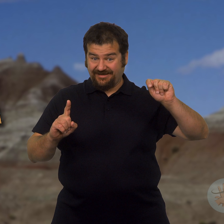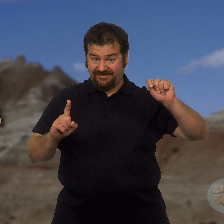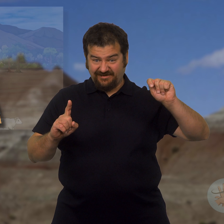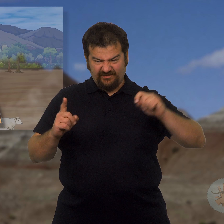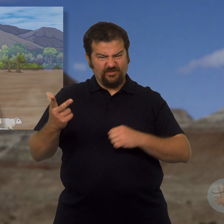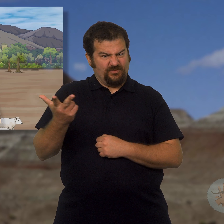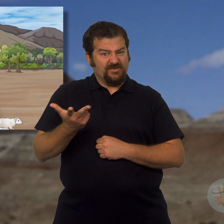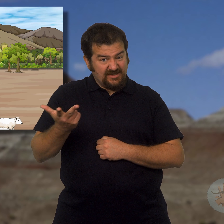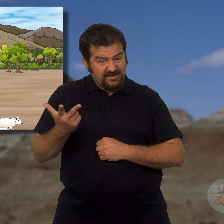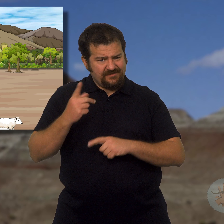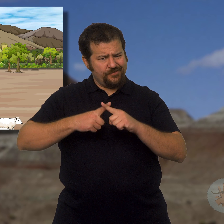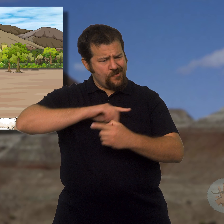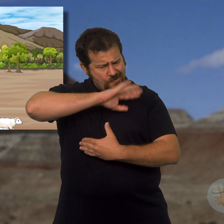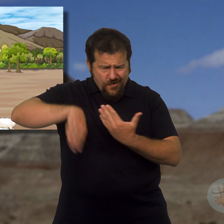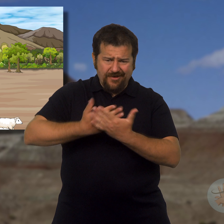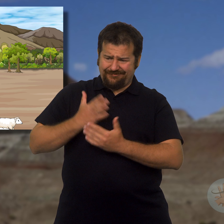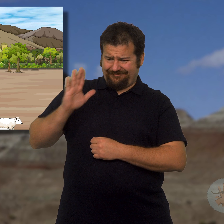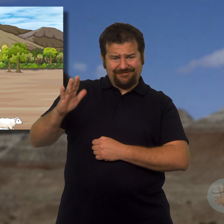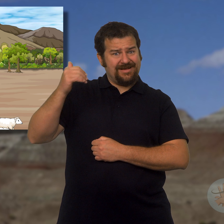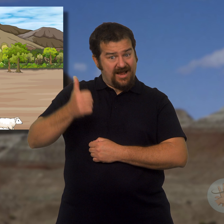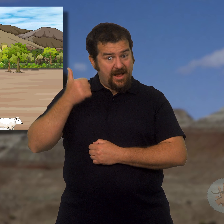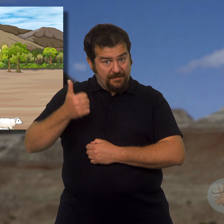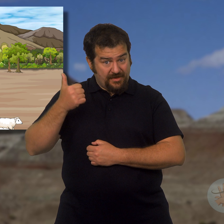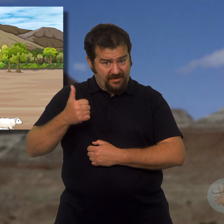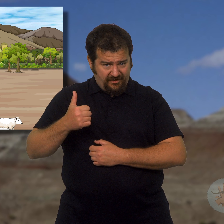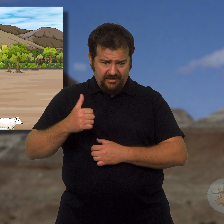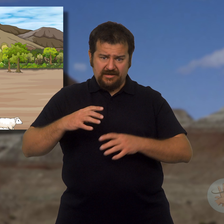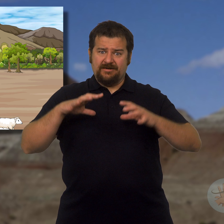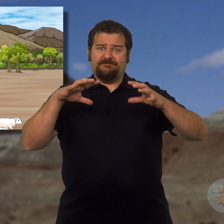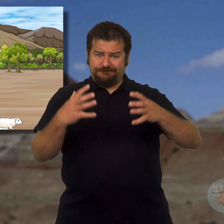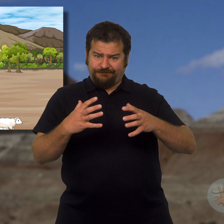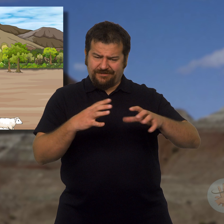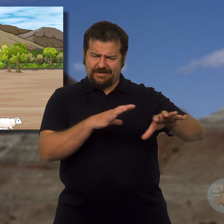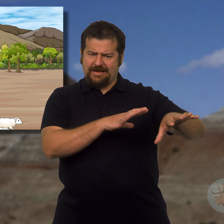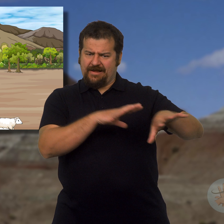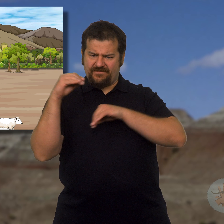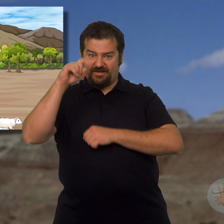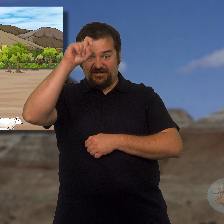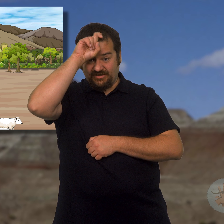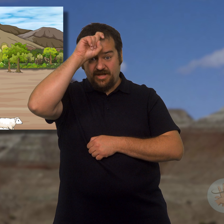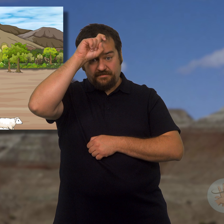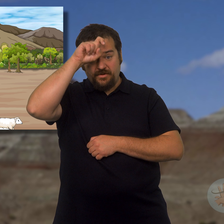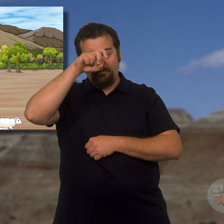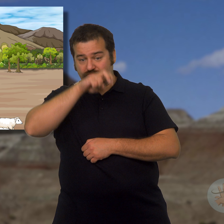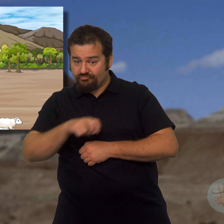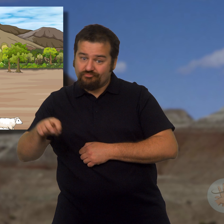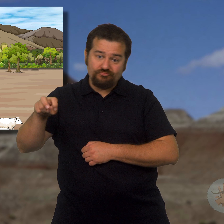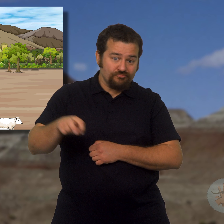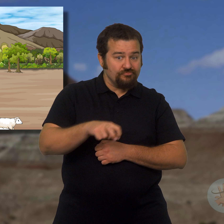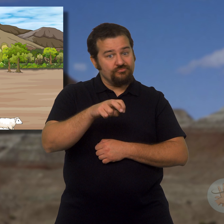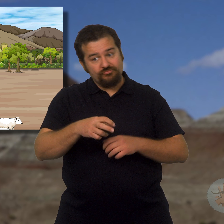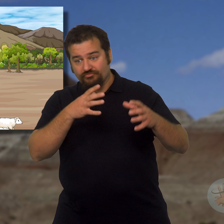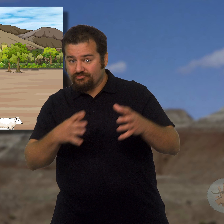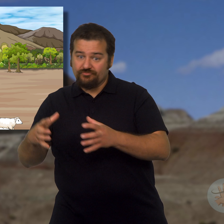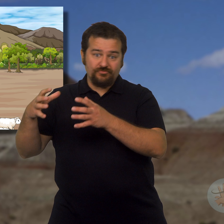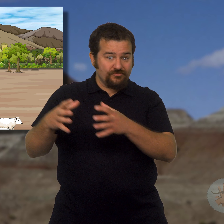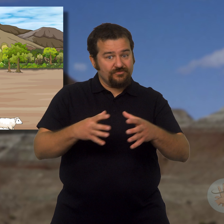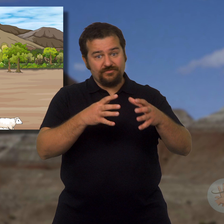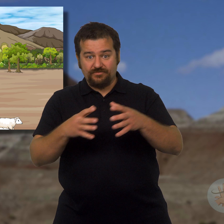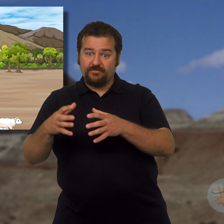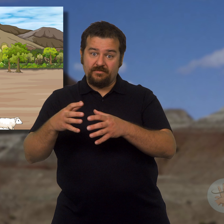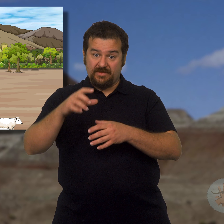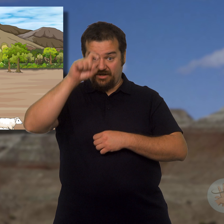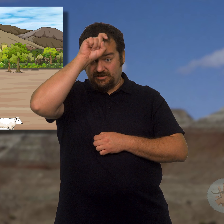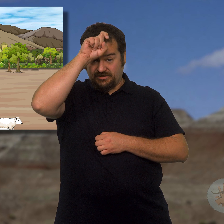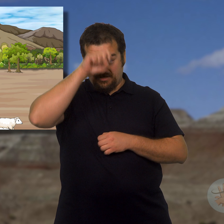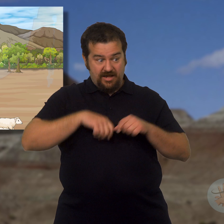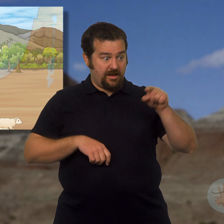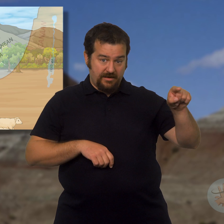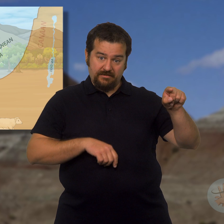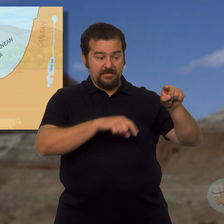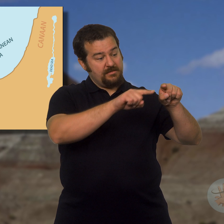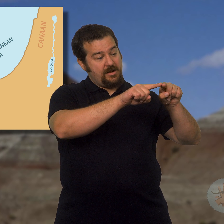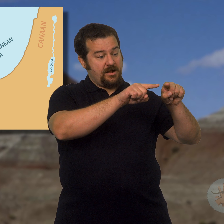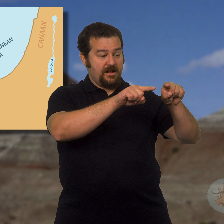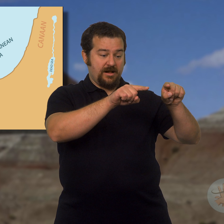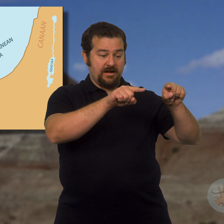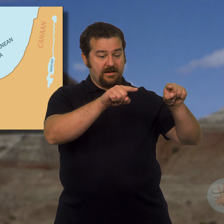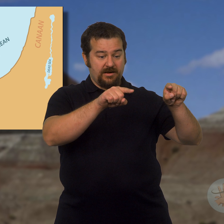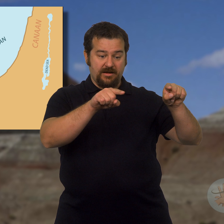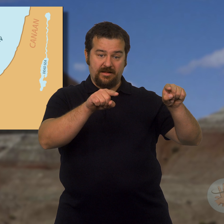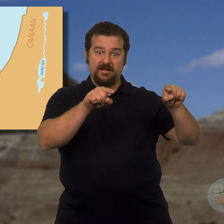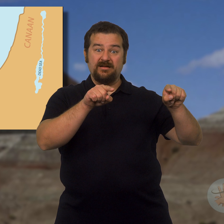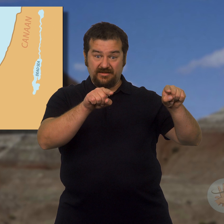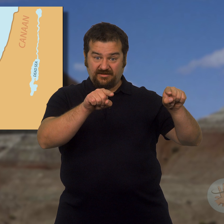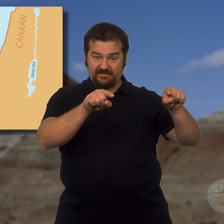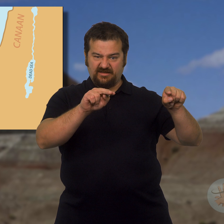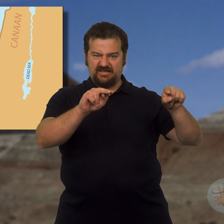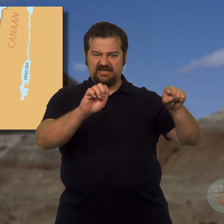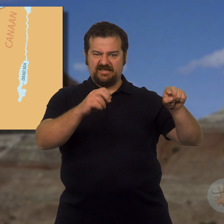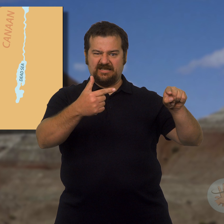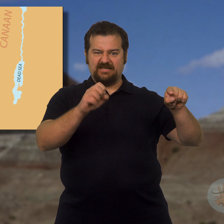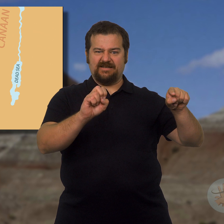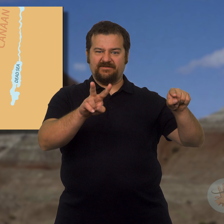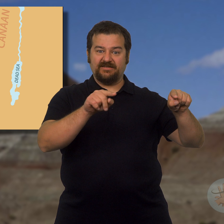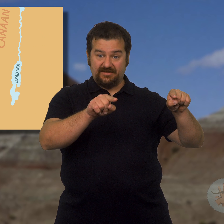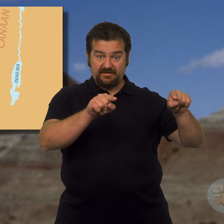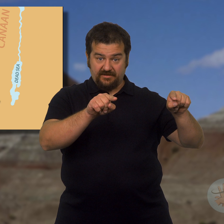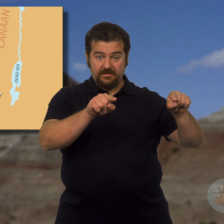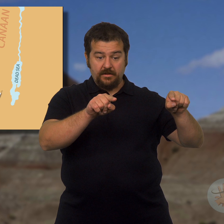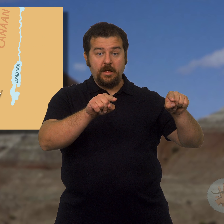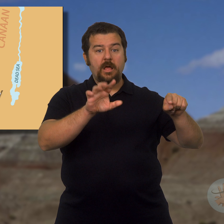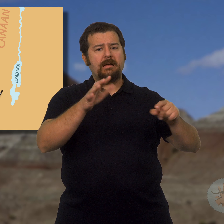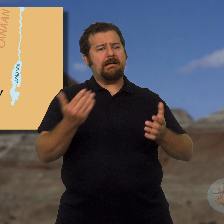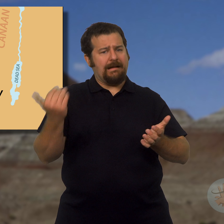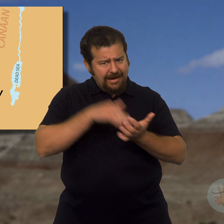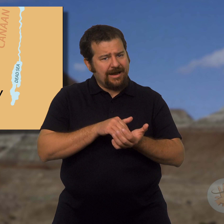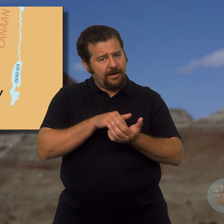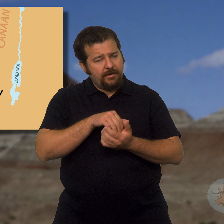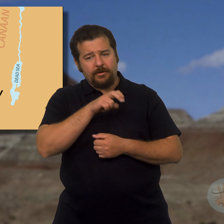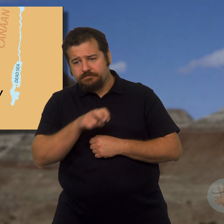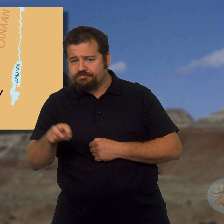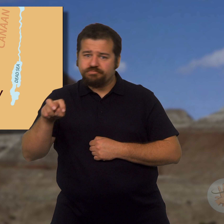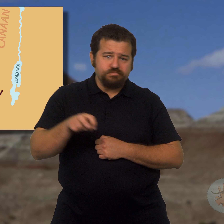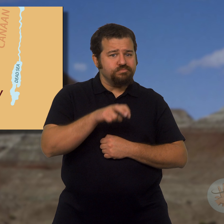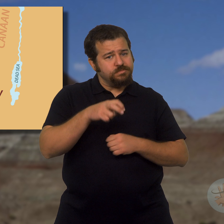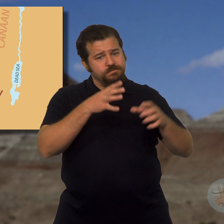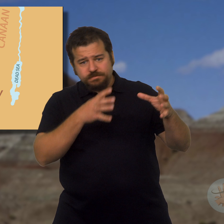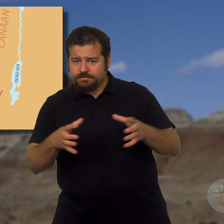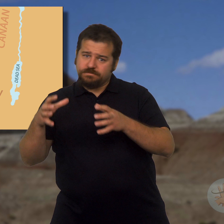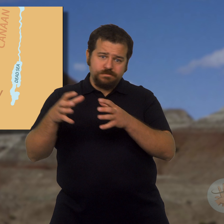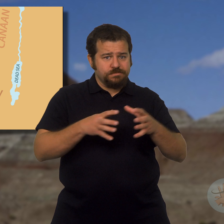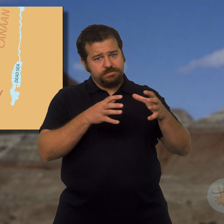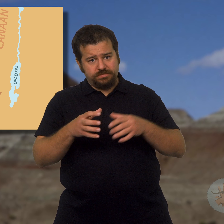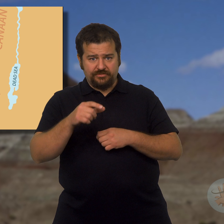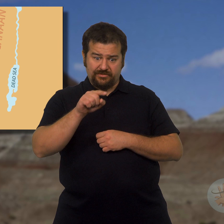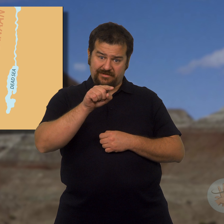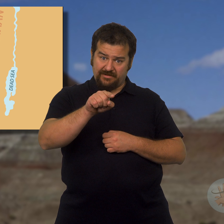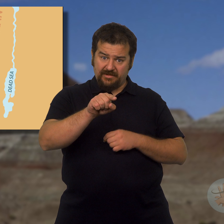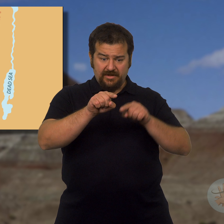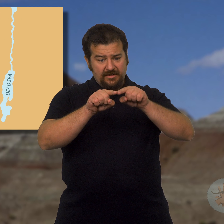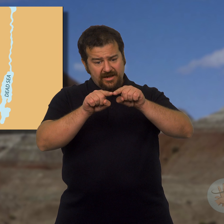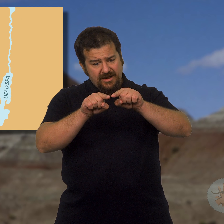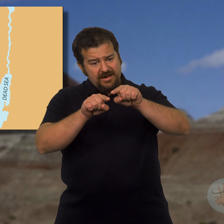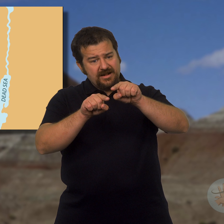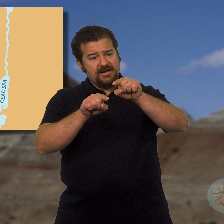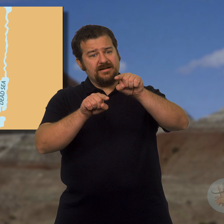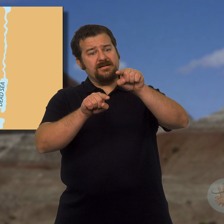And Abram had become extremely wealthy in livestock and silver and gold.